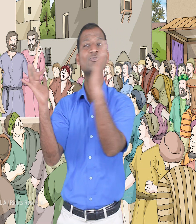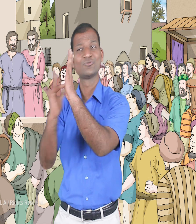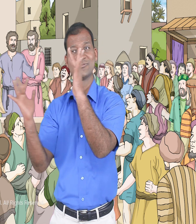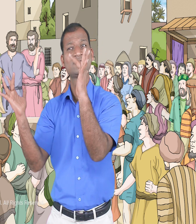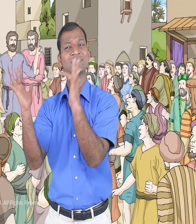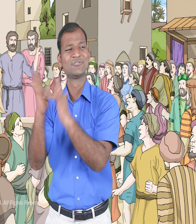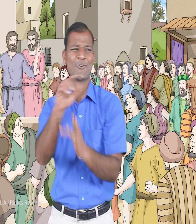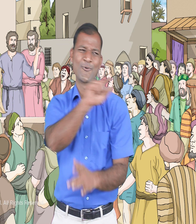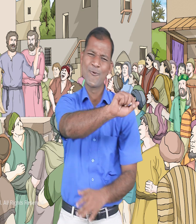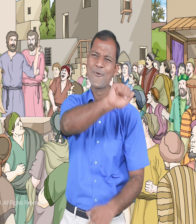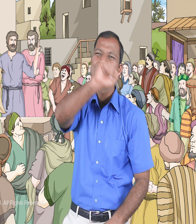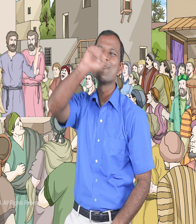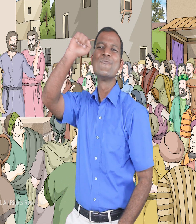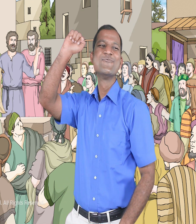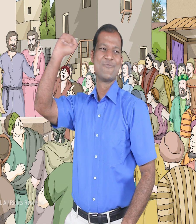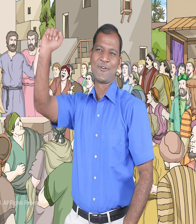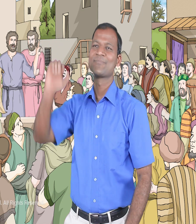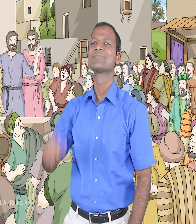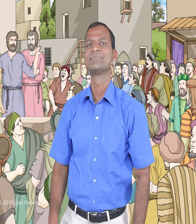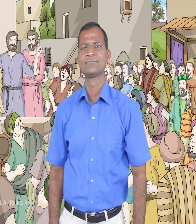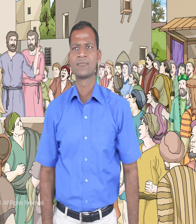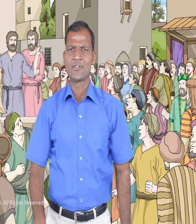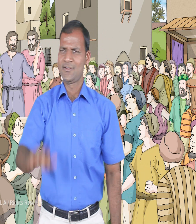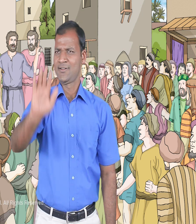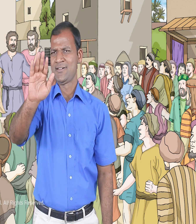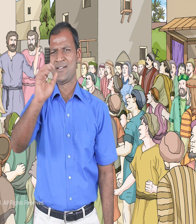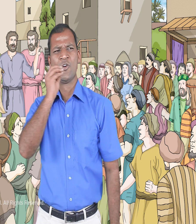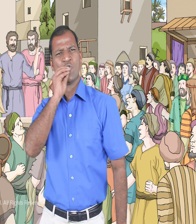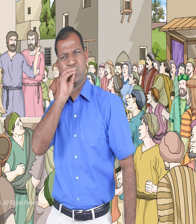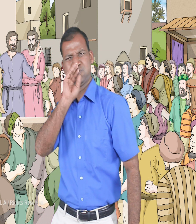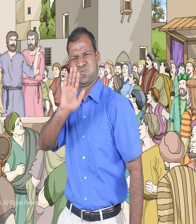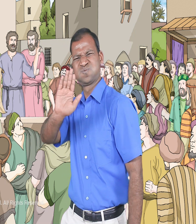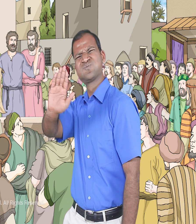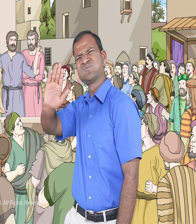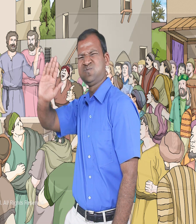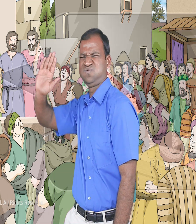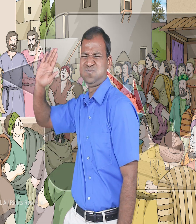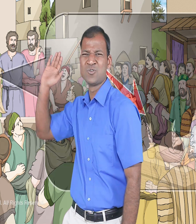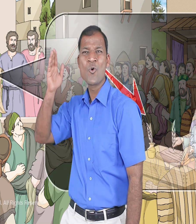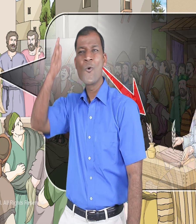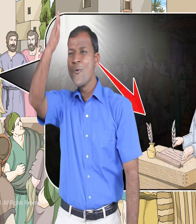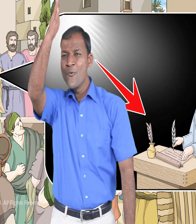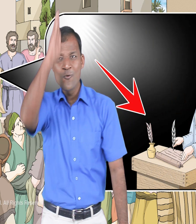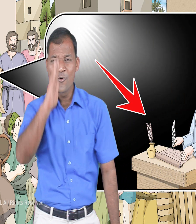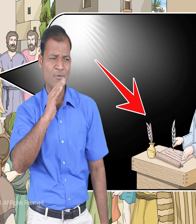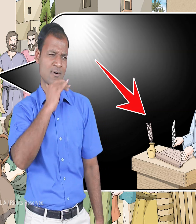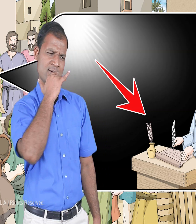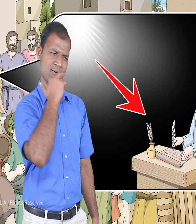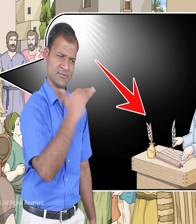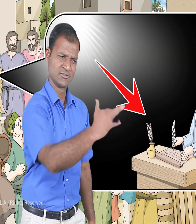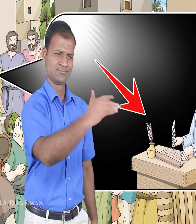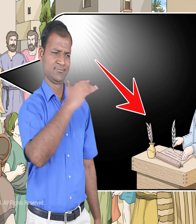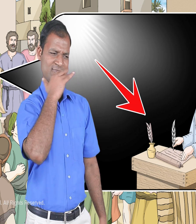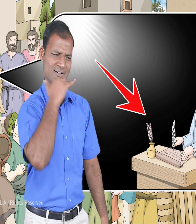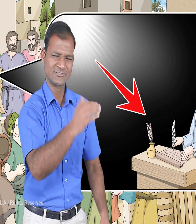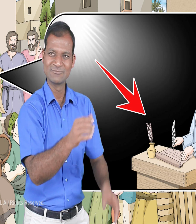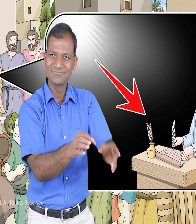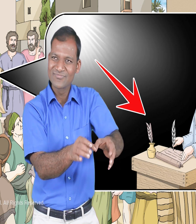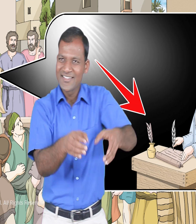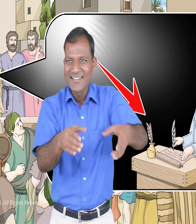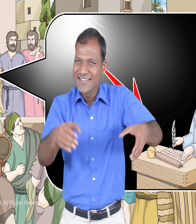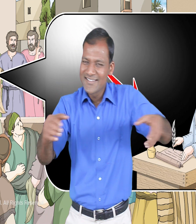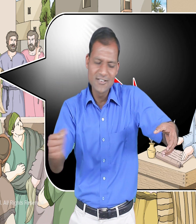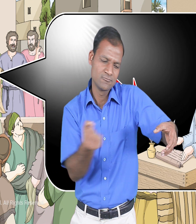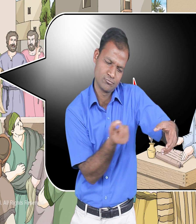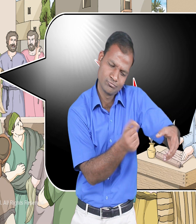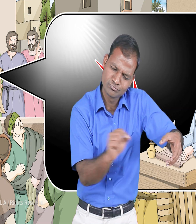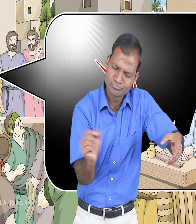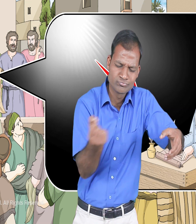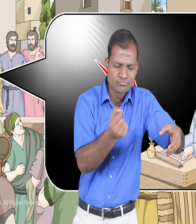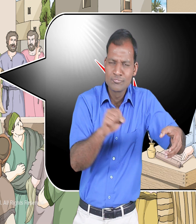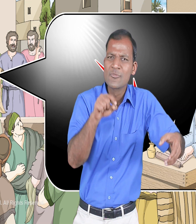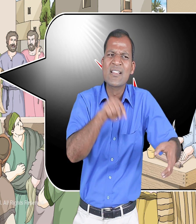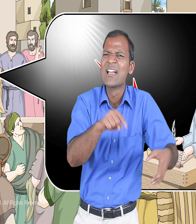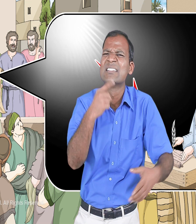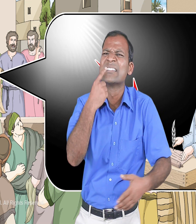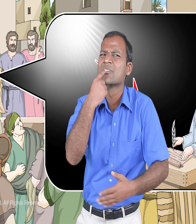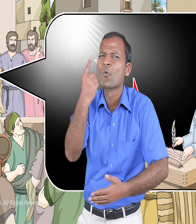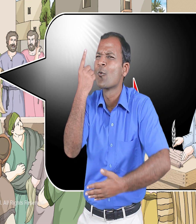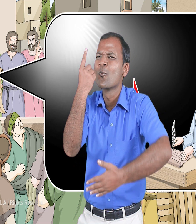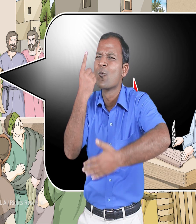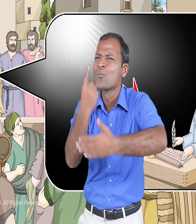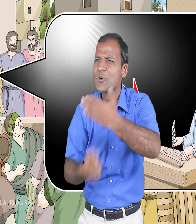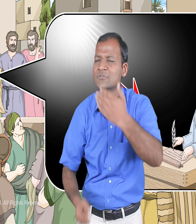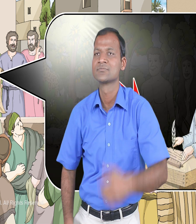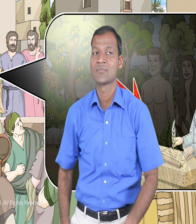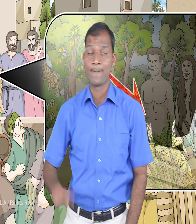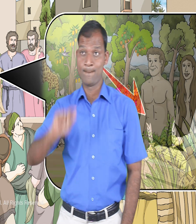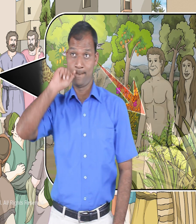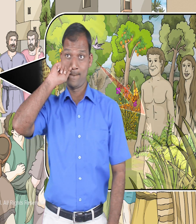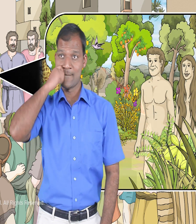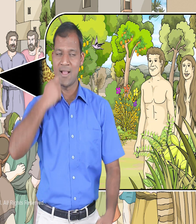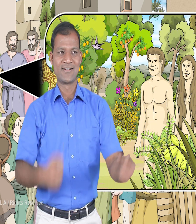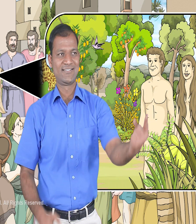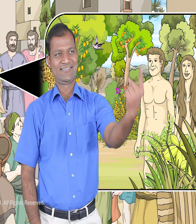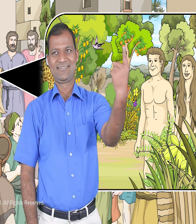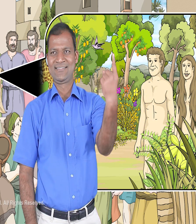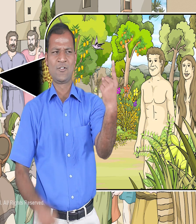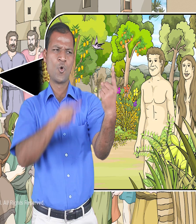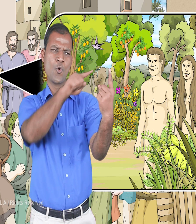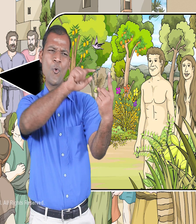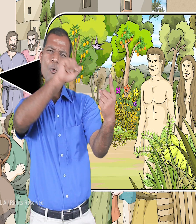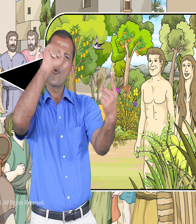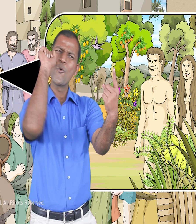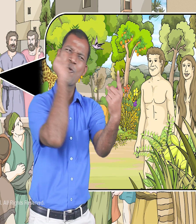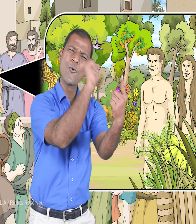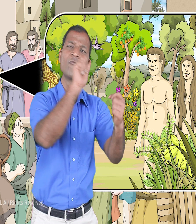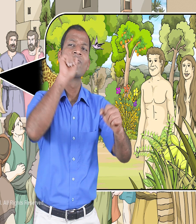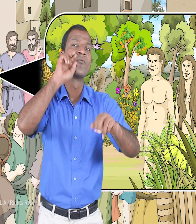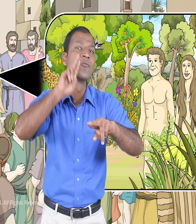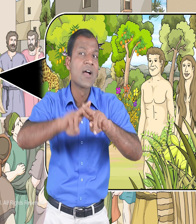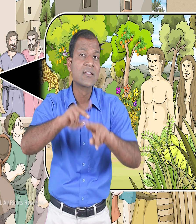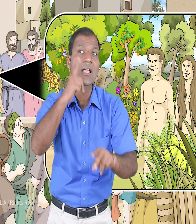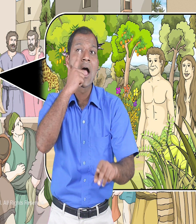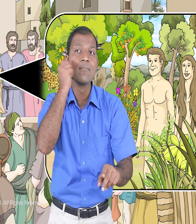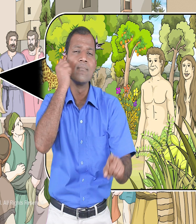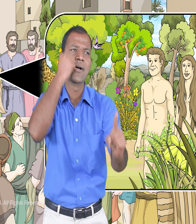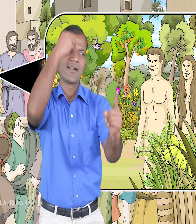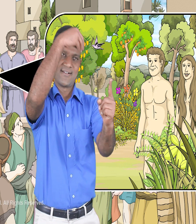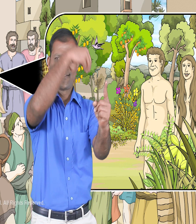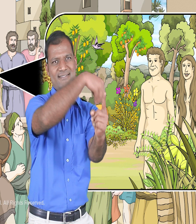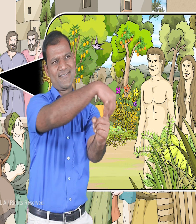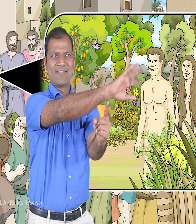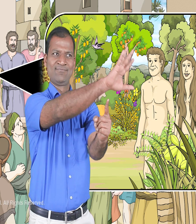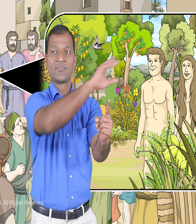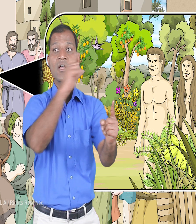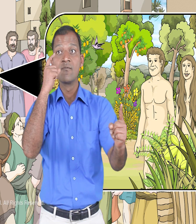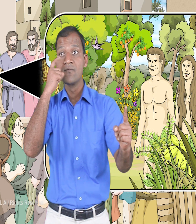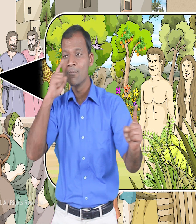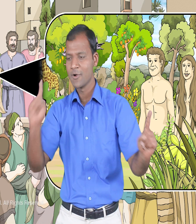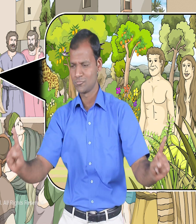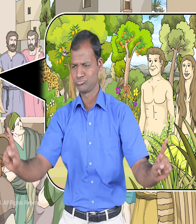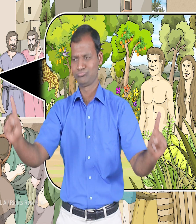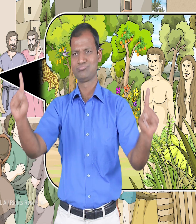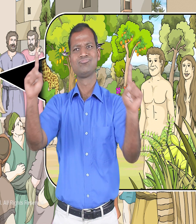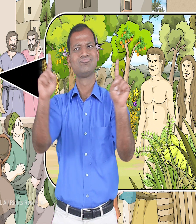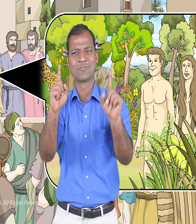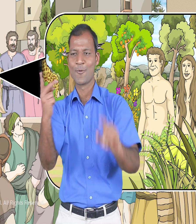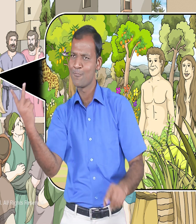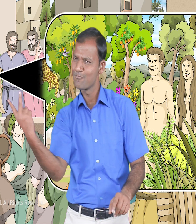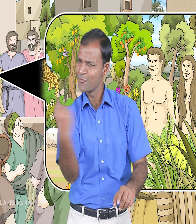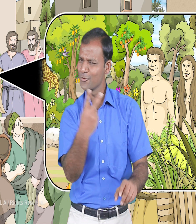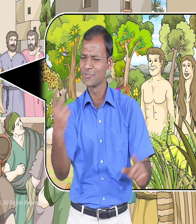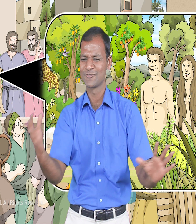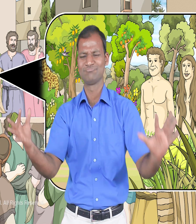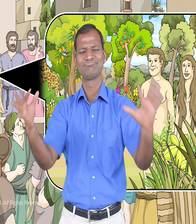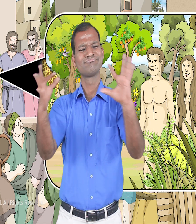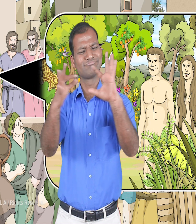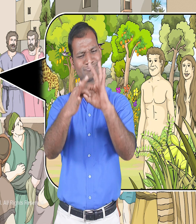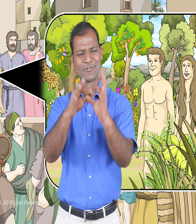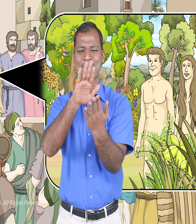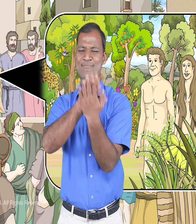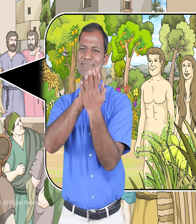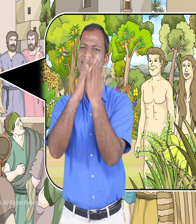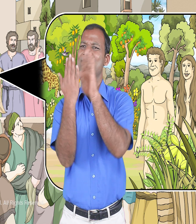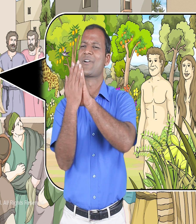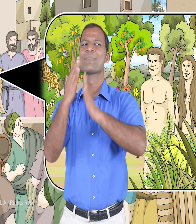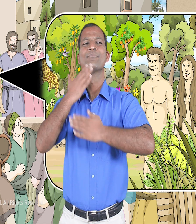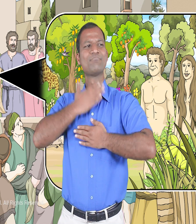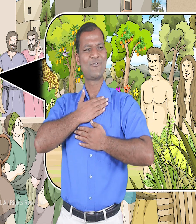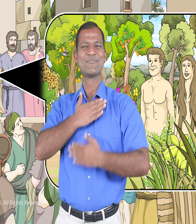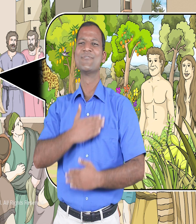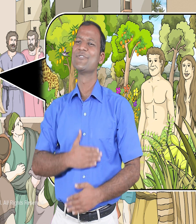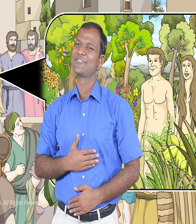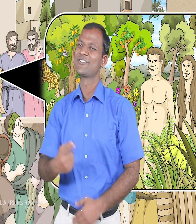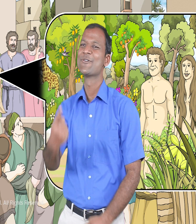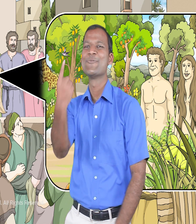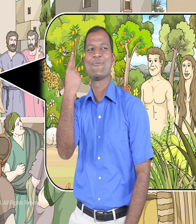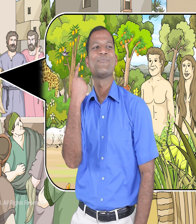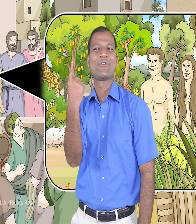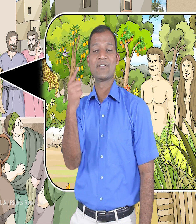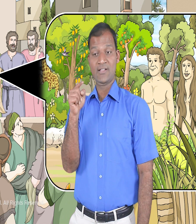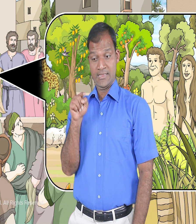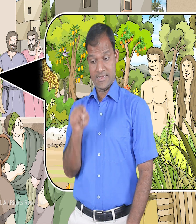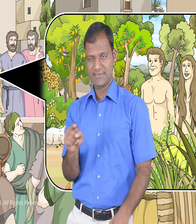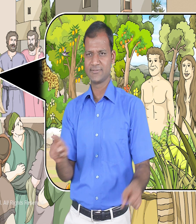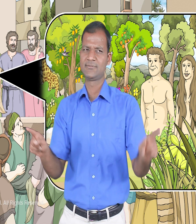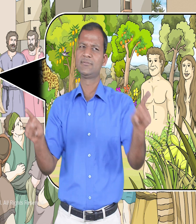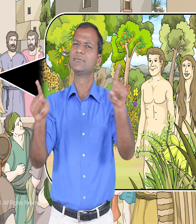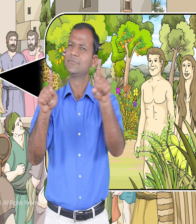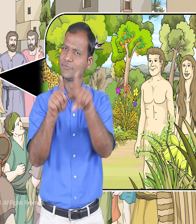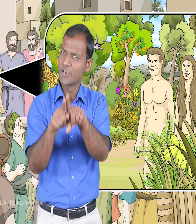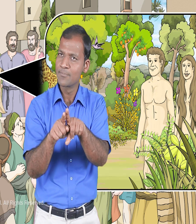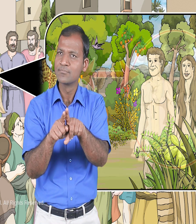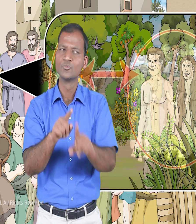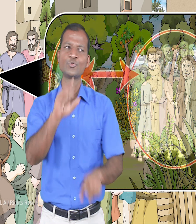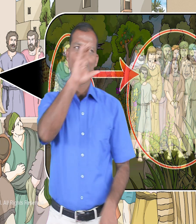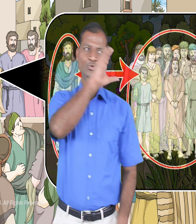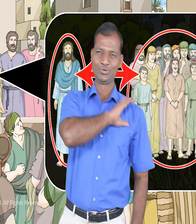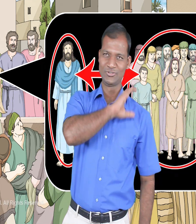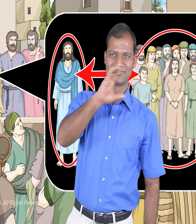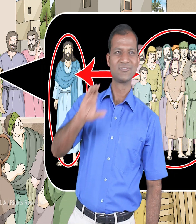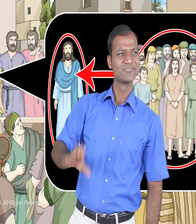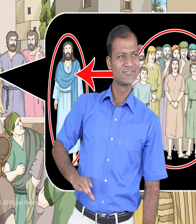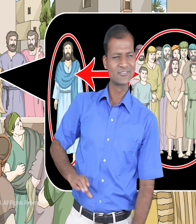“For this reason a man will leave his father and mother and be united to his wife, and the two will become one flesh.”